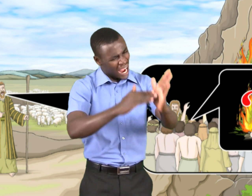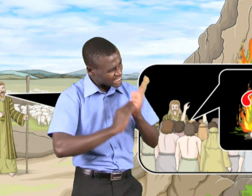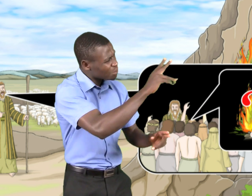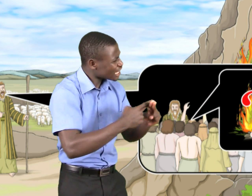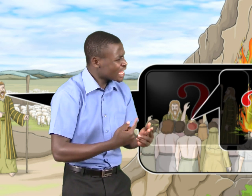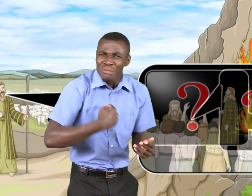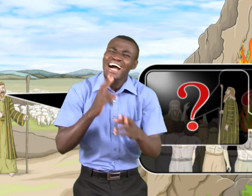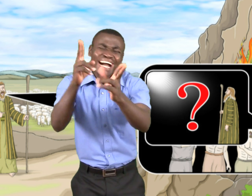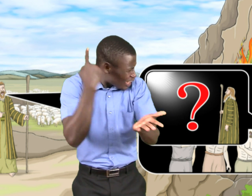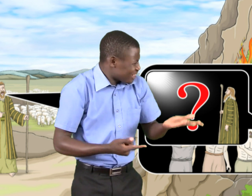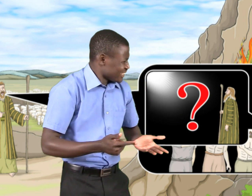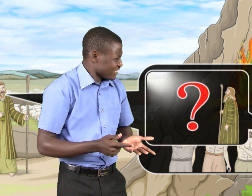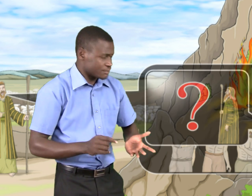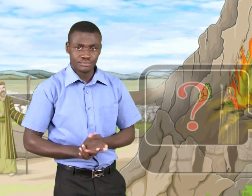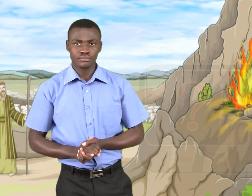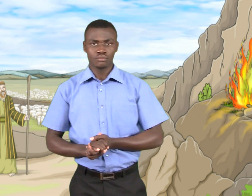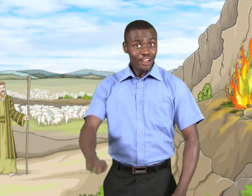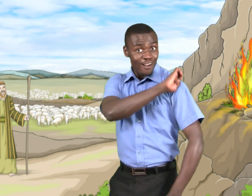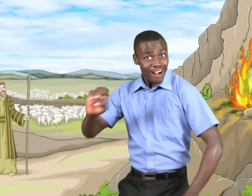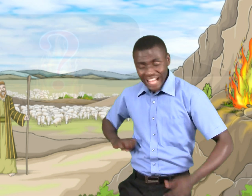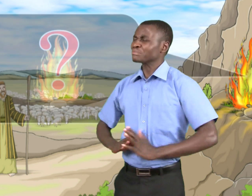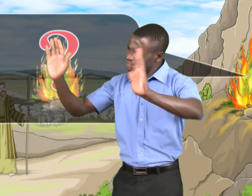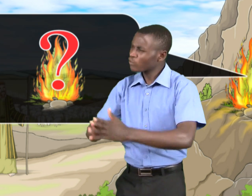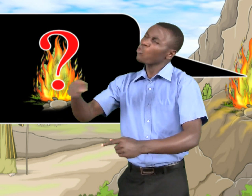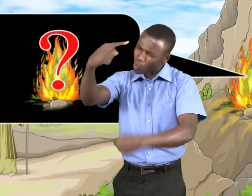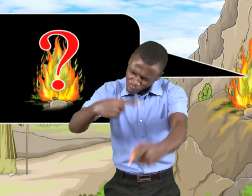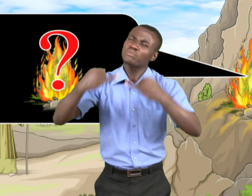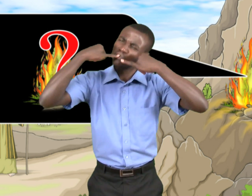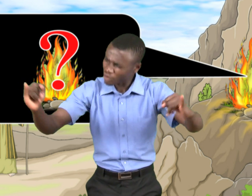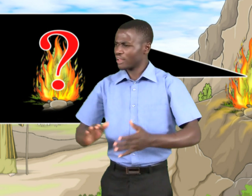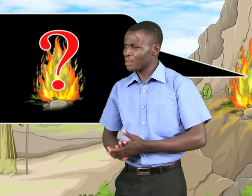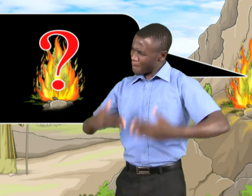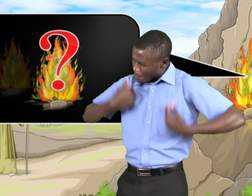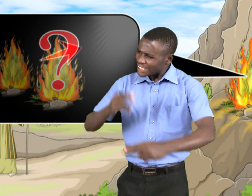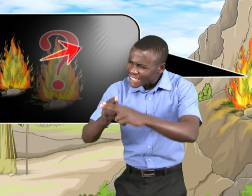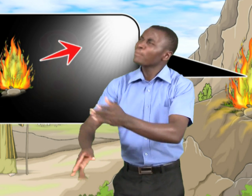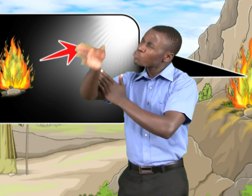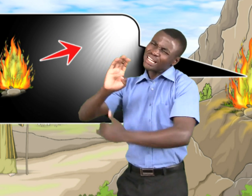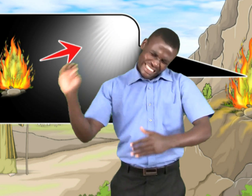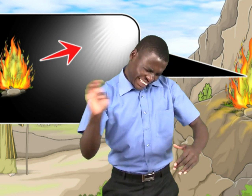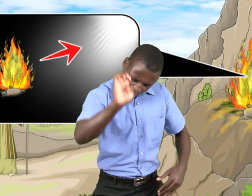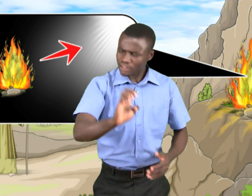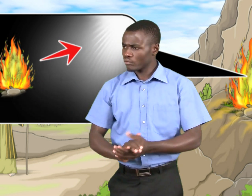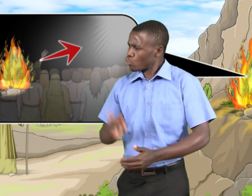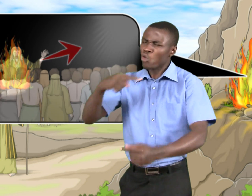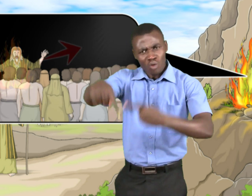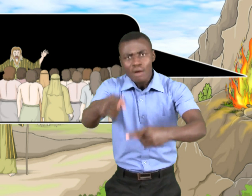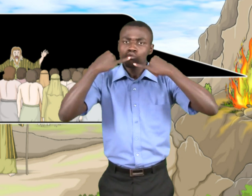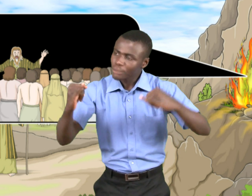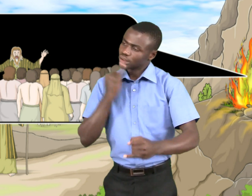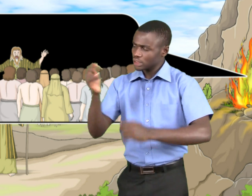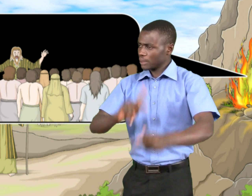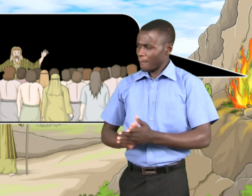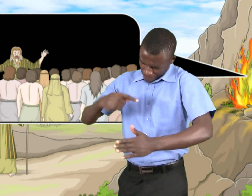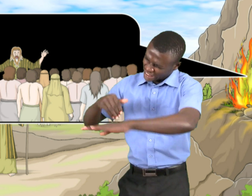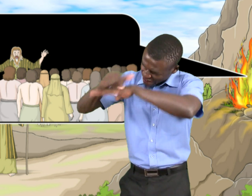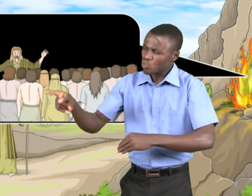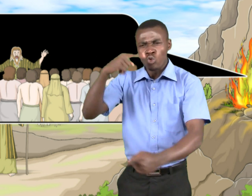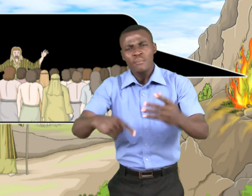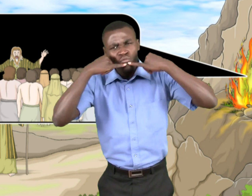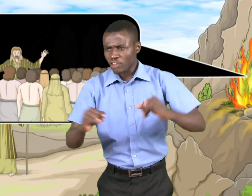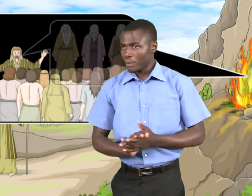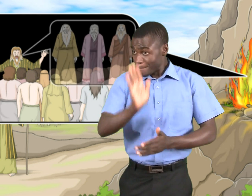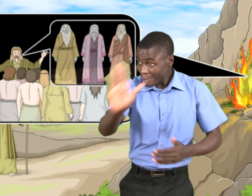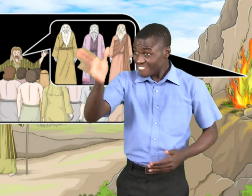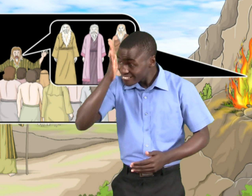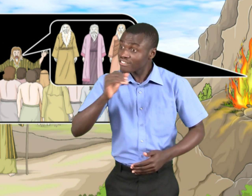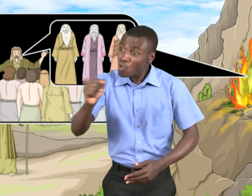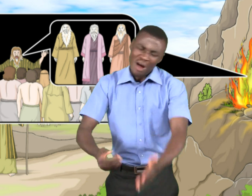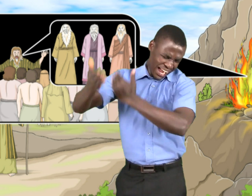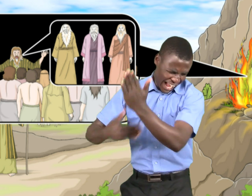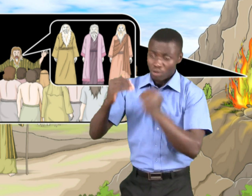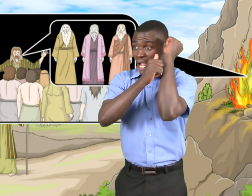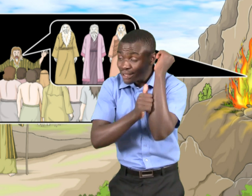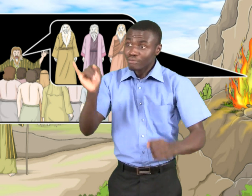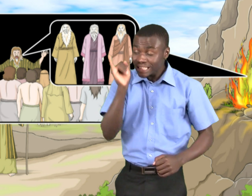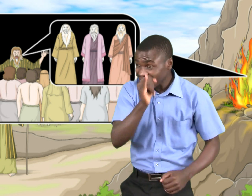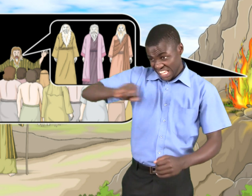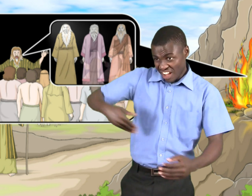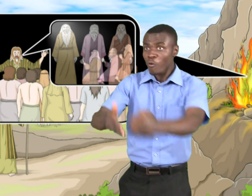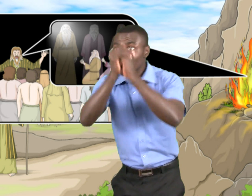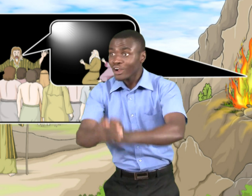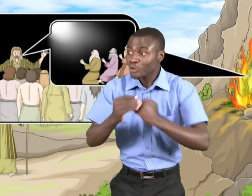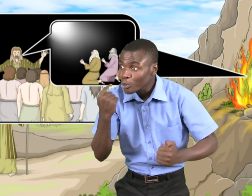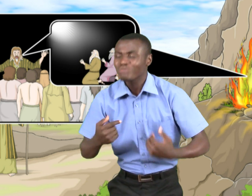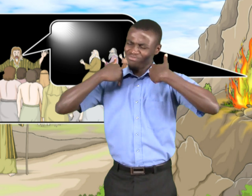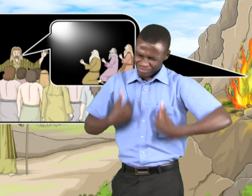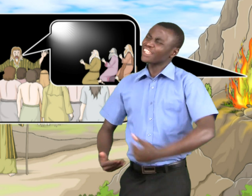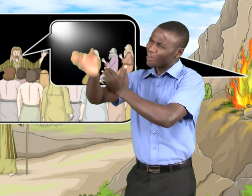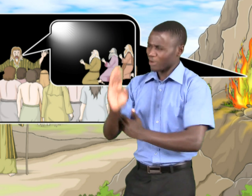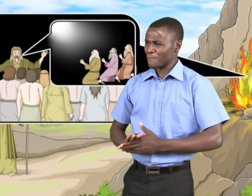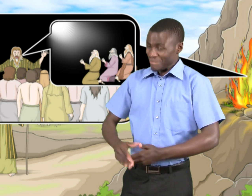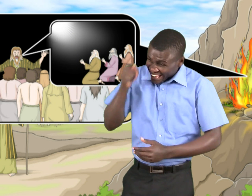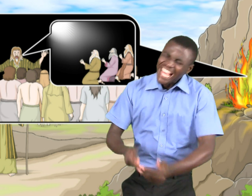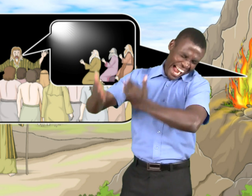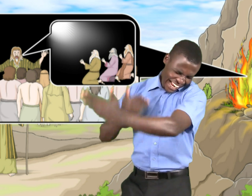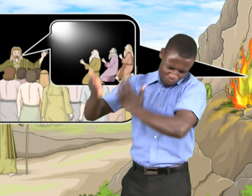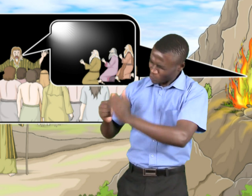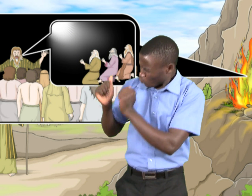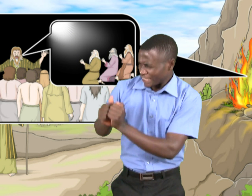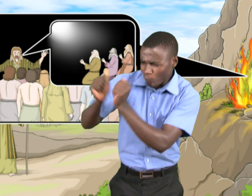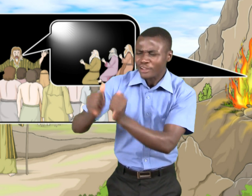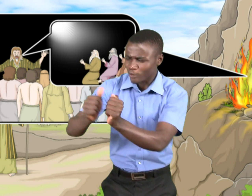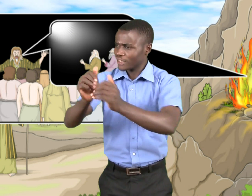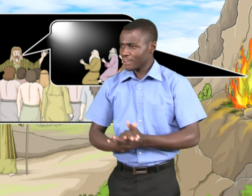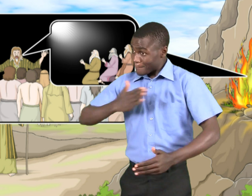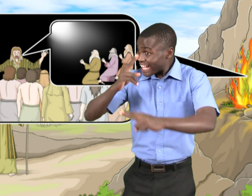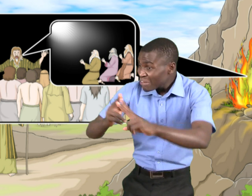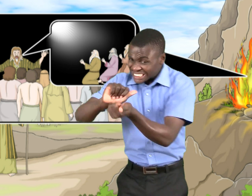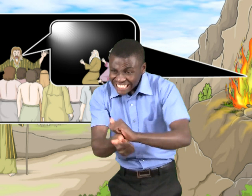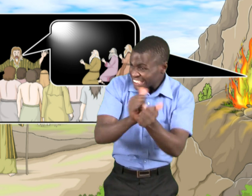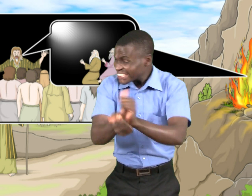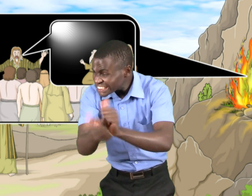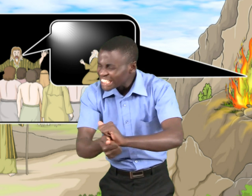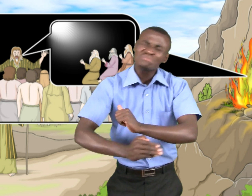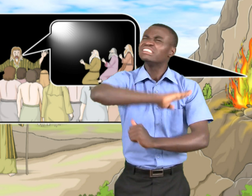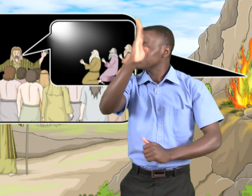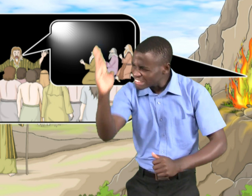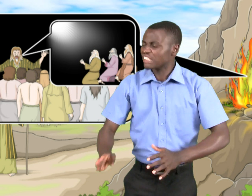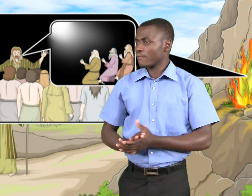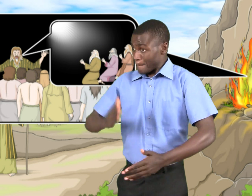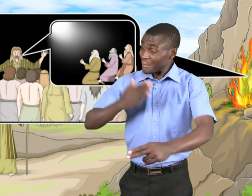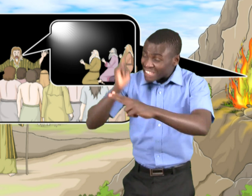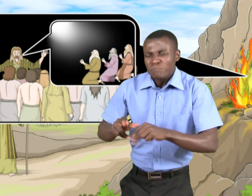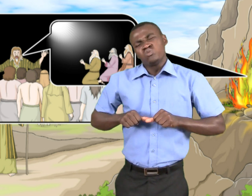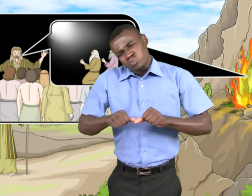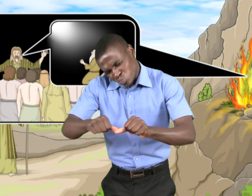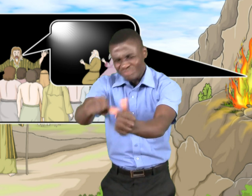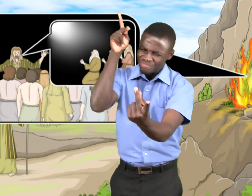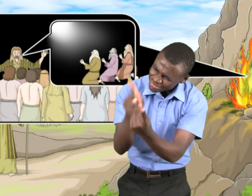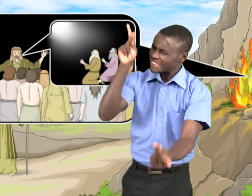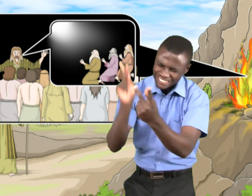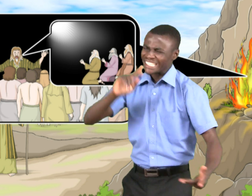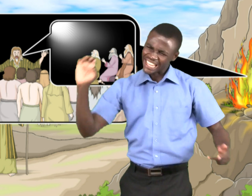This is what you are to say to the Israelites: ‘I AM has sent me to you.’” God also told Moses, “Say to the Israelites, ‘The LORD, the God of your fathers—the God of Abraham, the God of Isaac, and the God of Jacob—has sent me to you.’